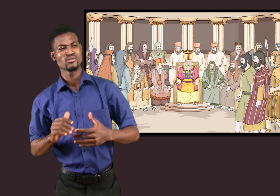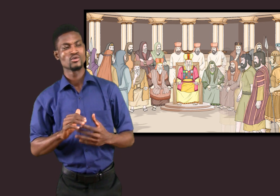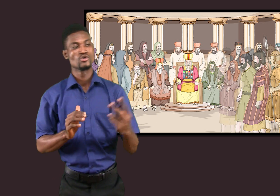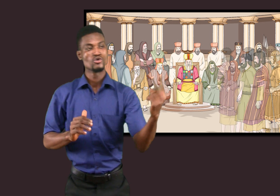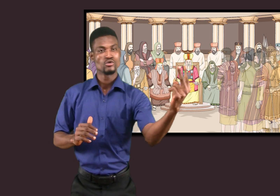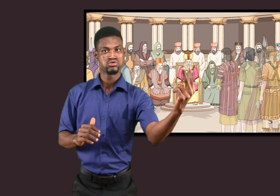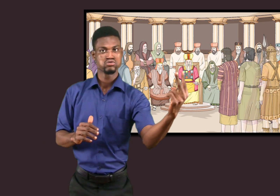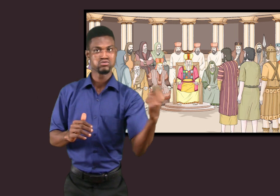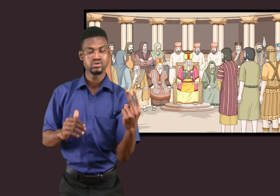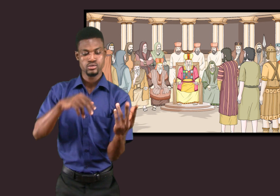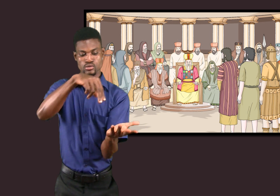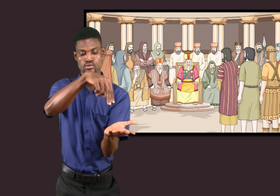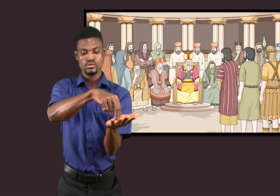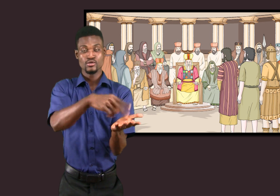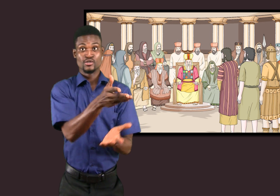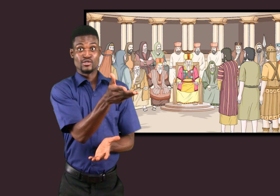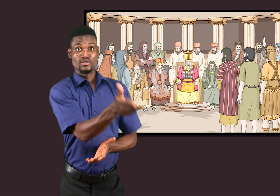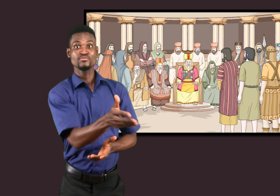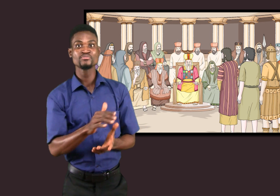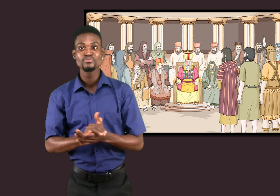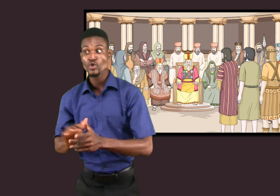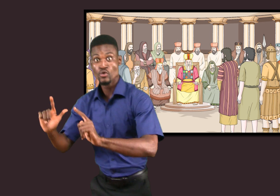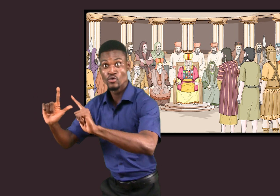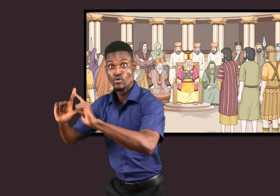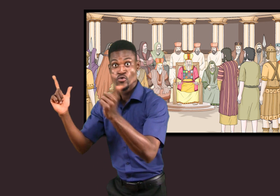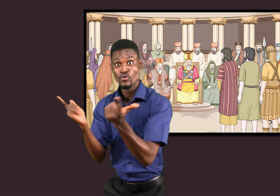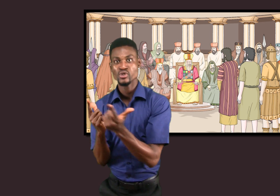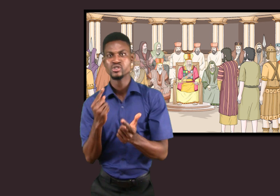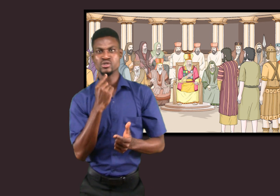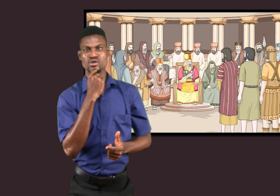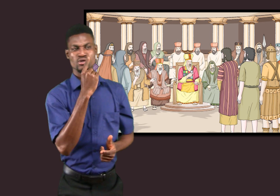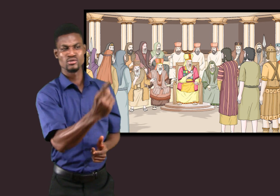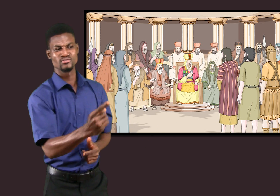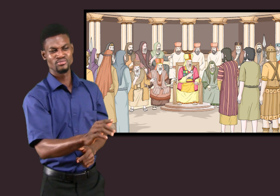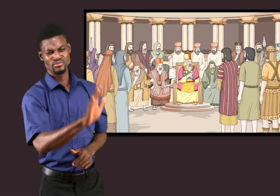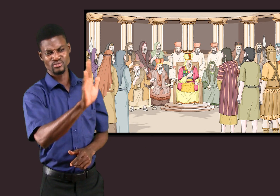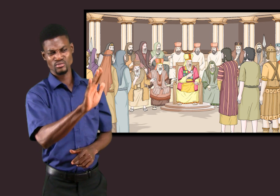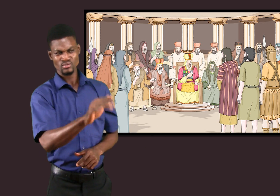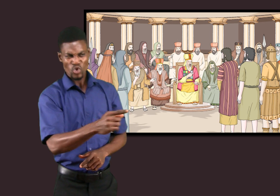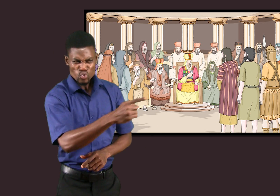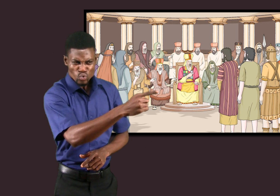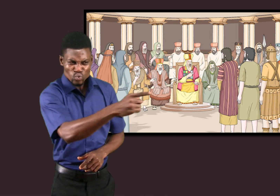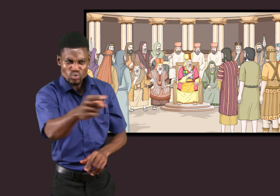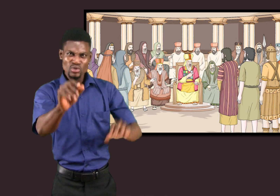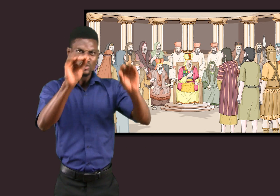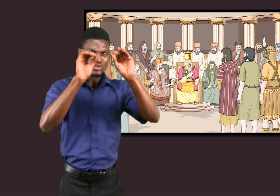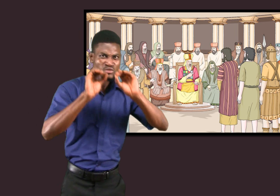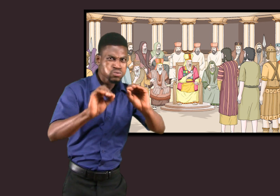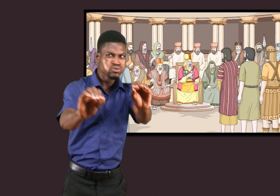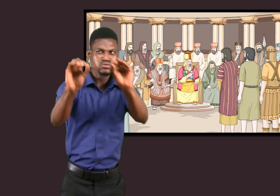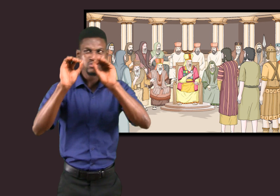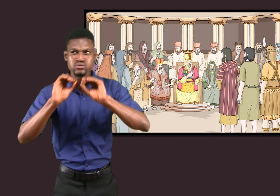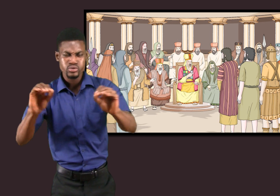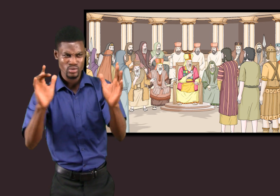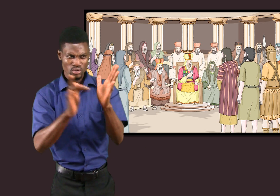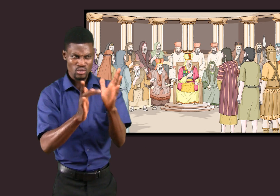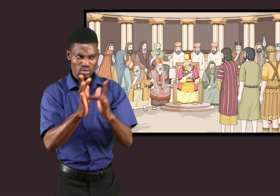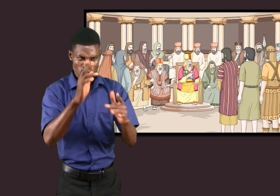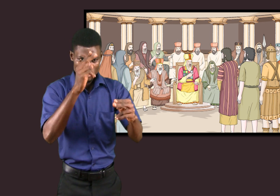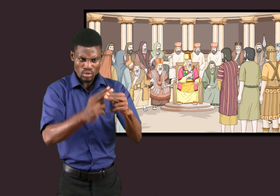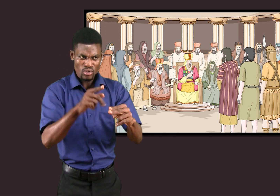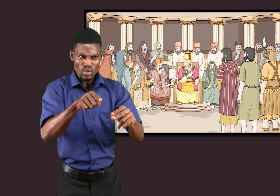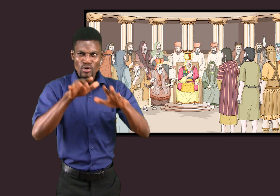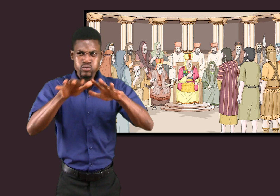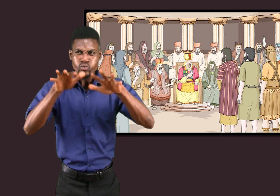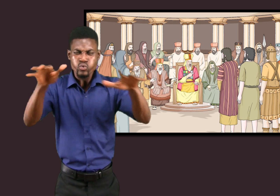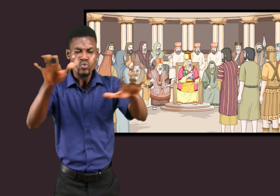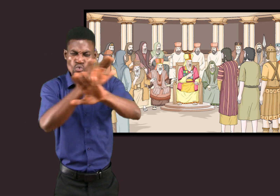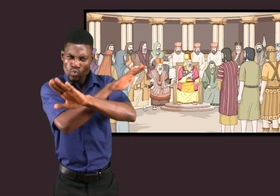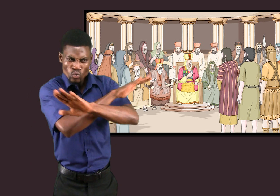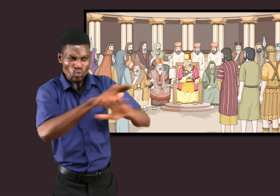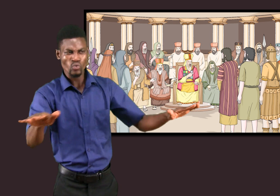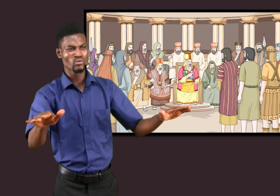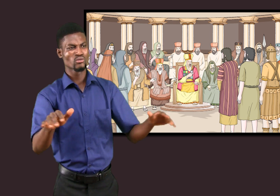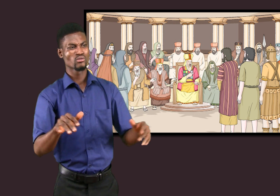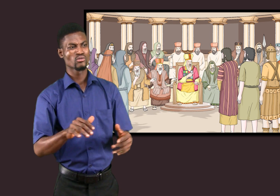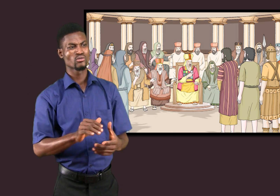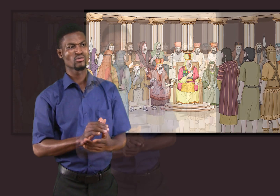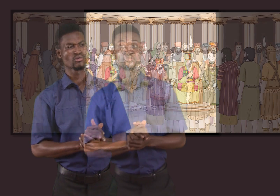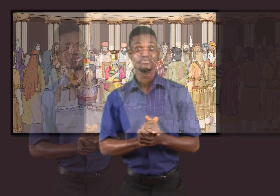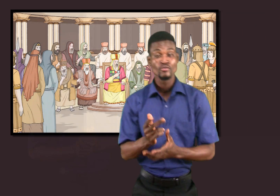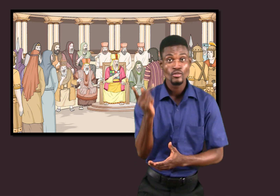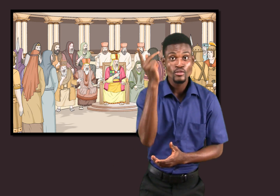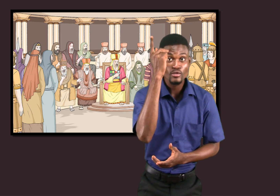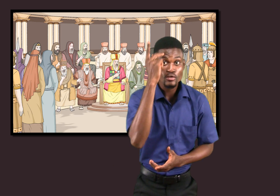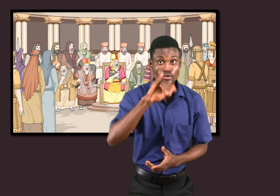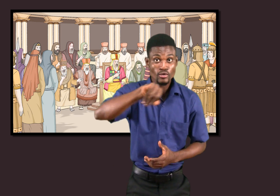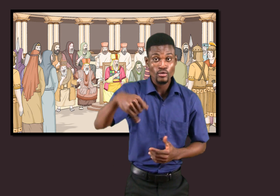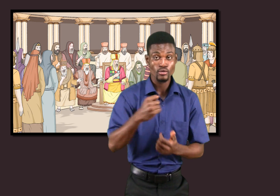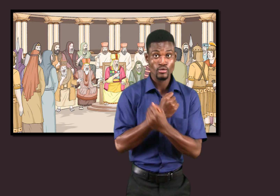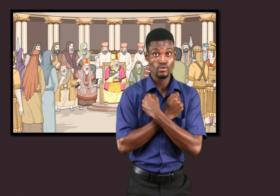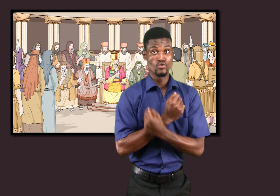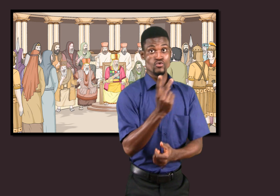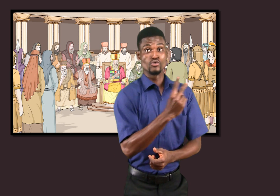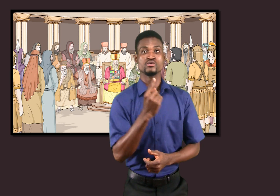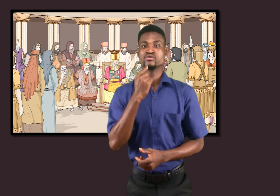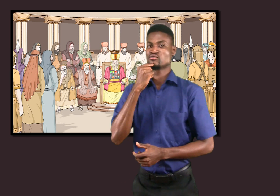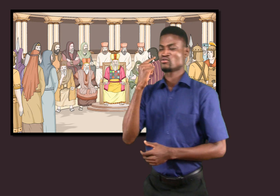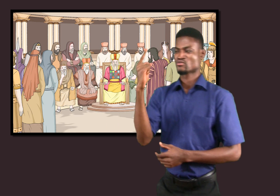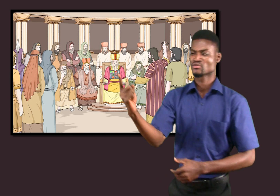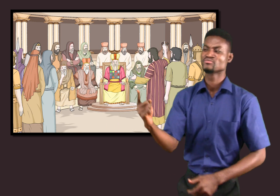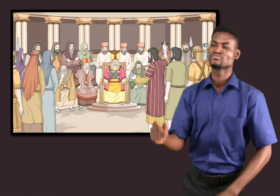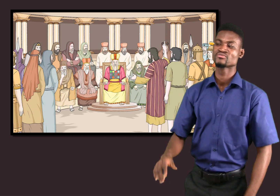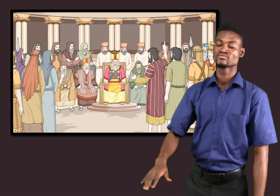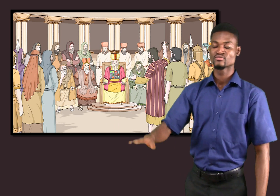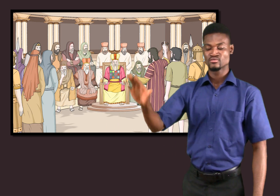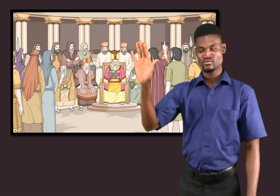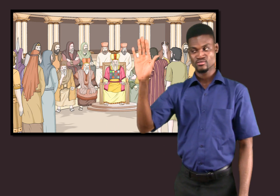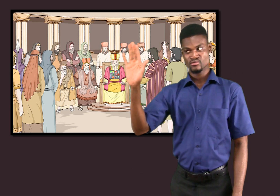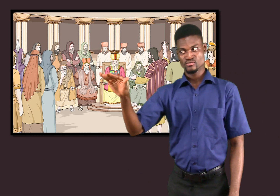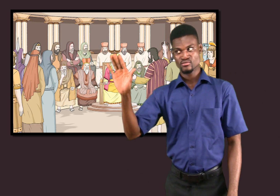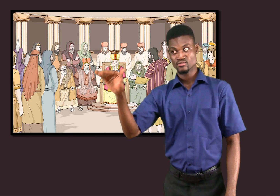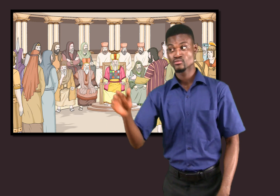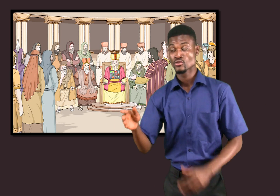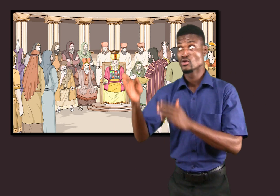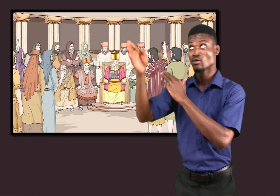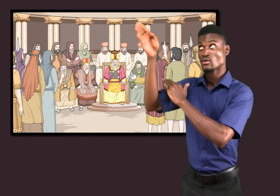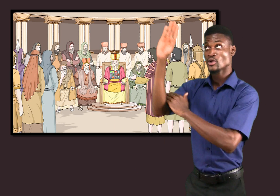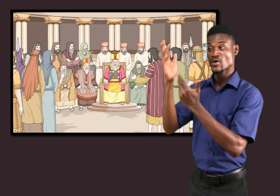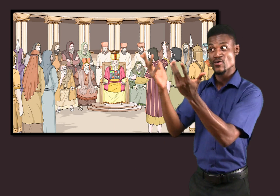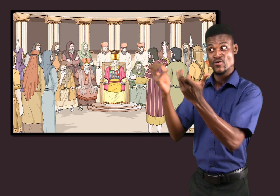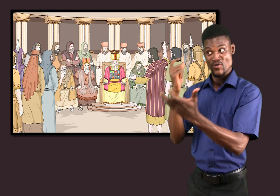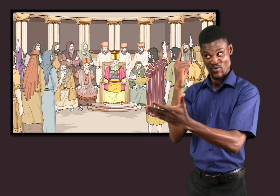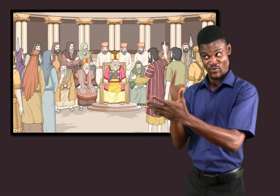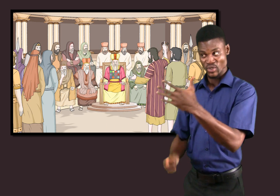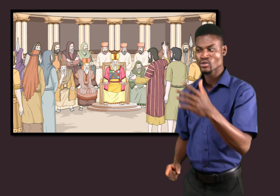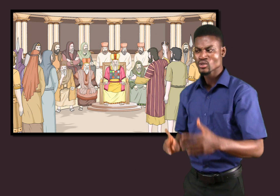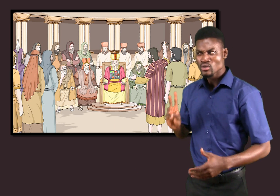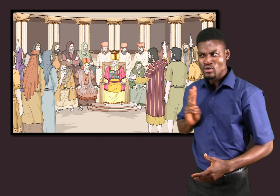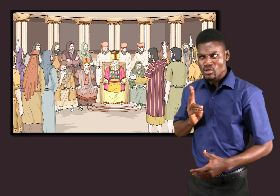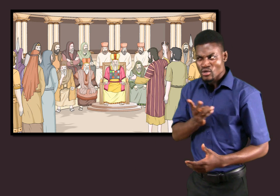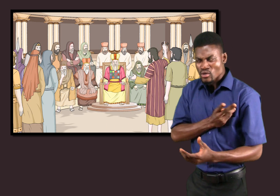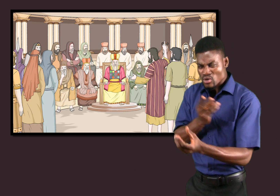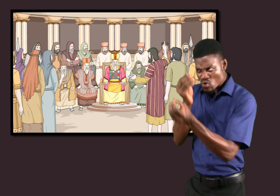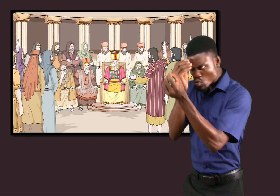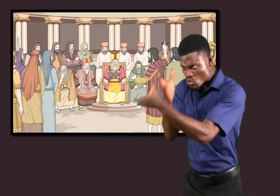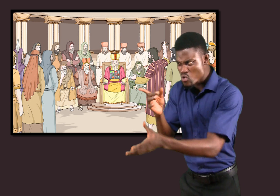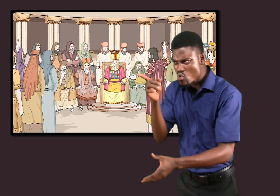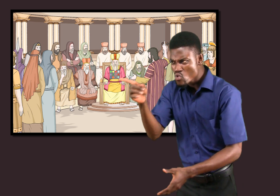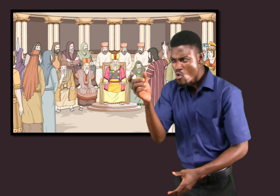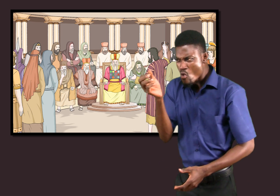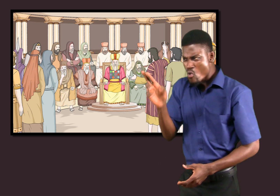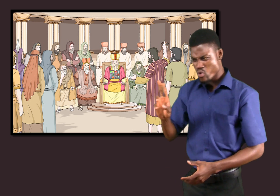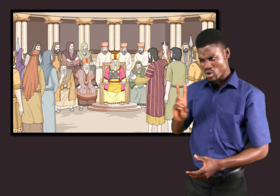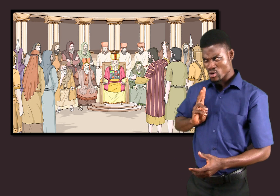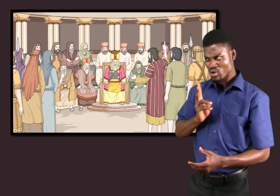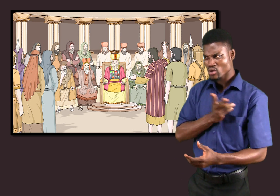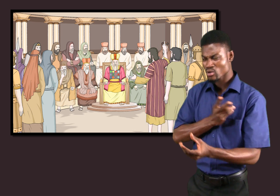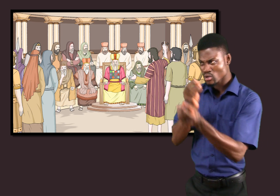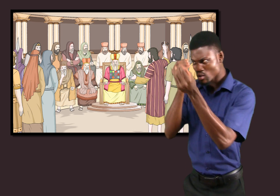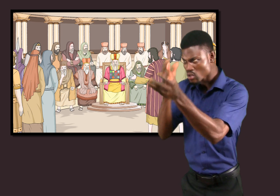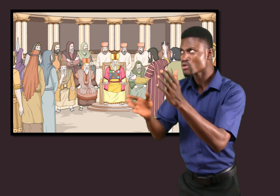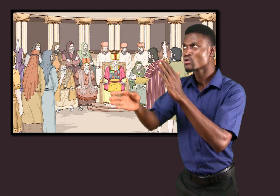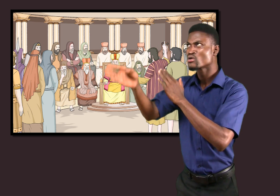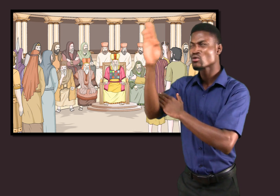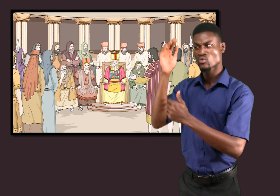Then they called them in again and commanded them not to speak or teach at all in the name of Jesus.